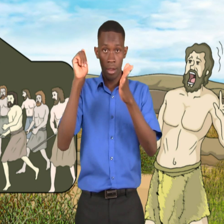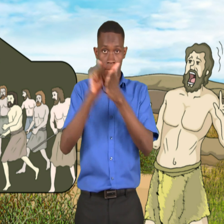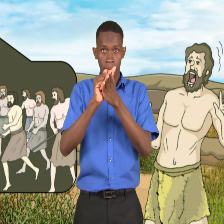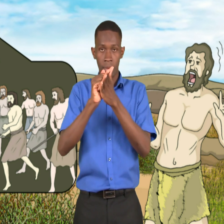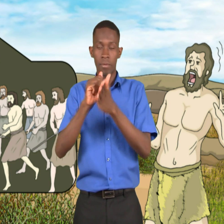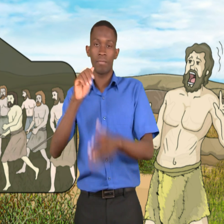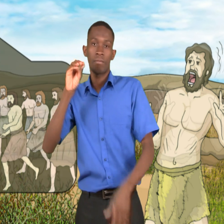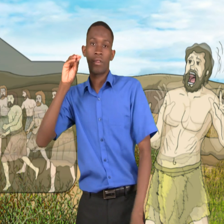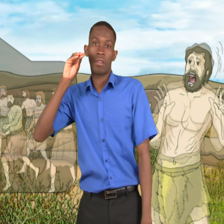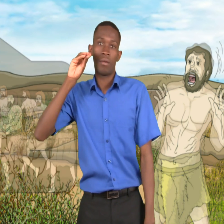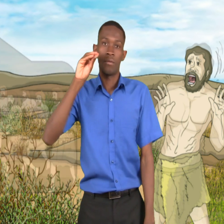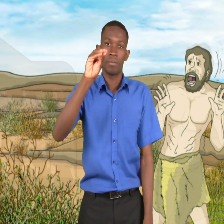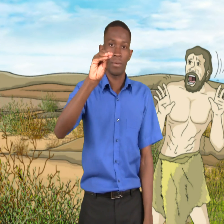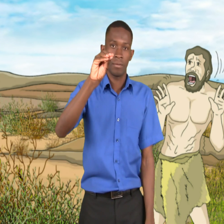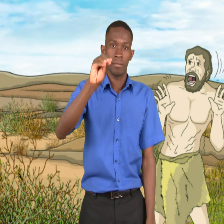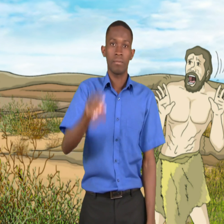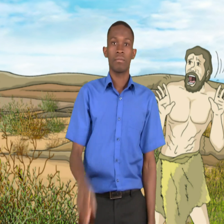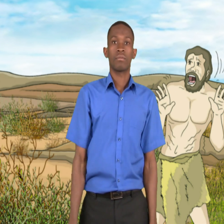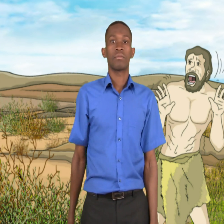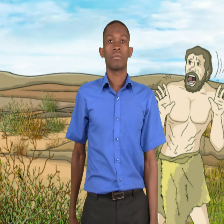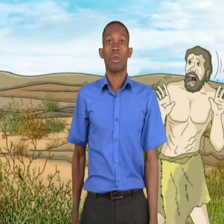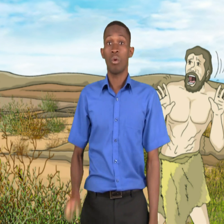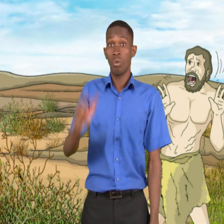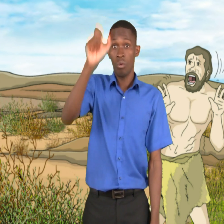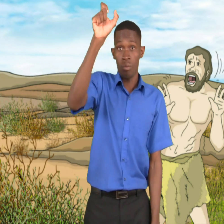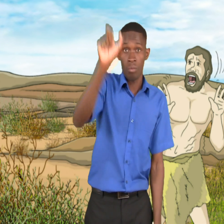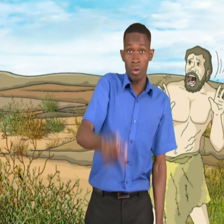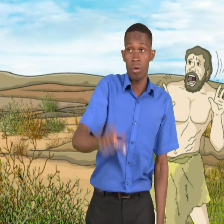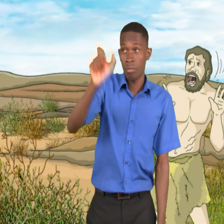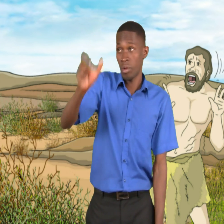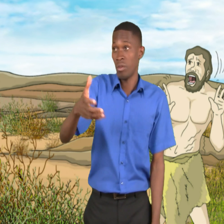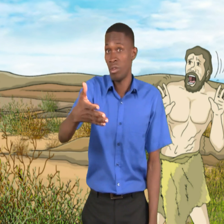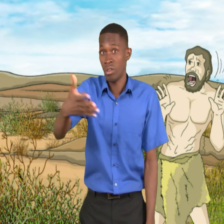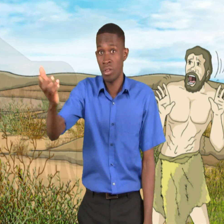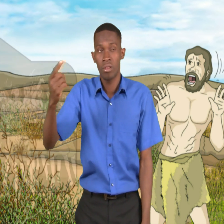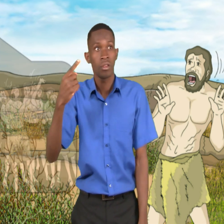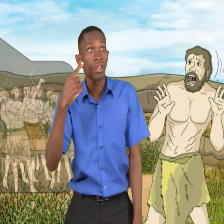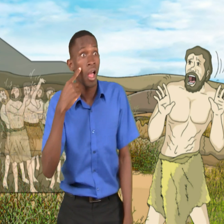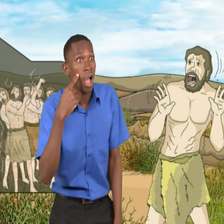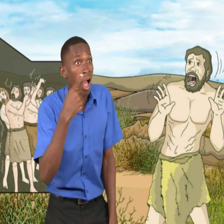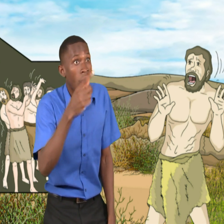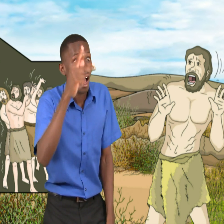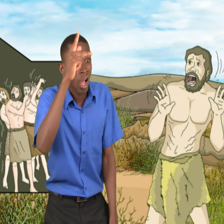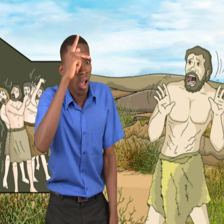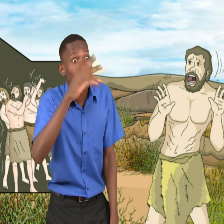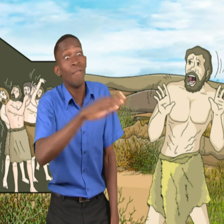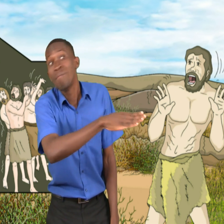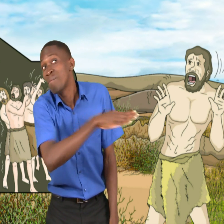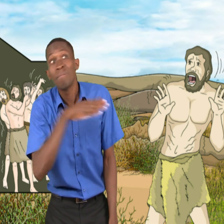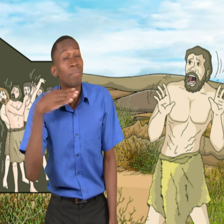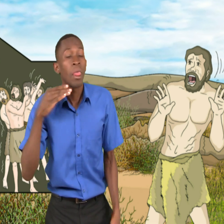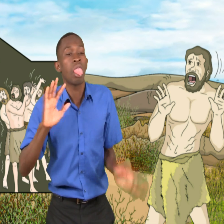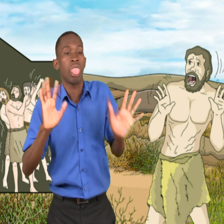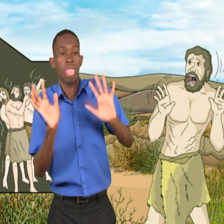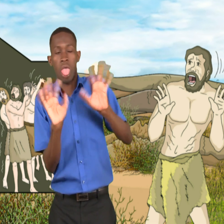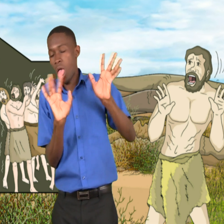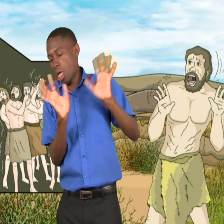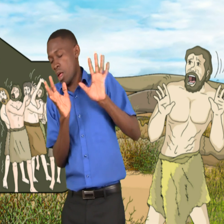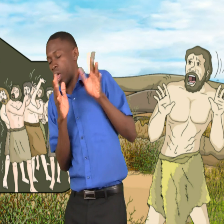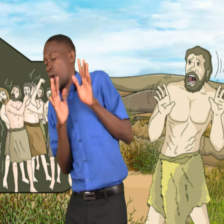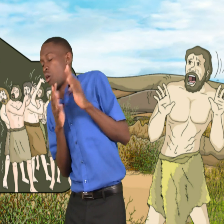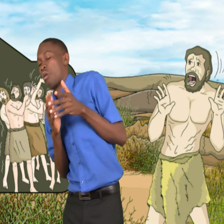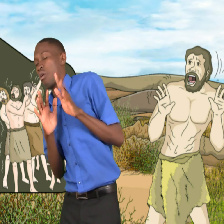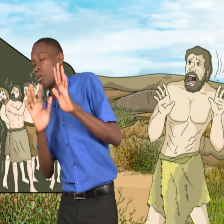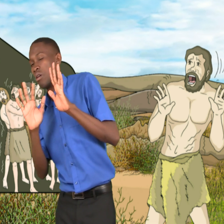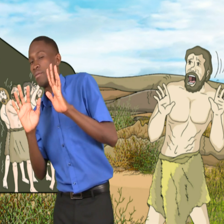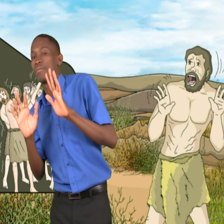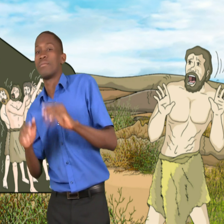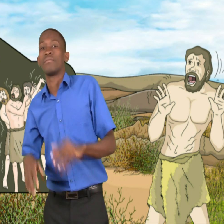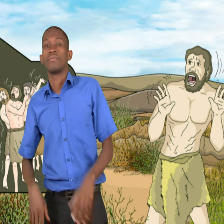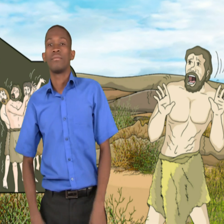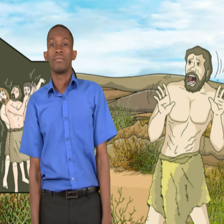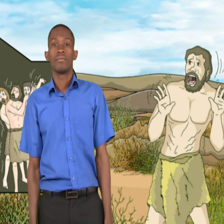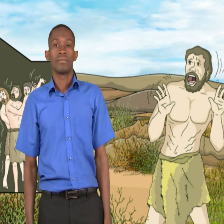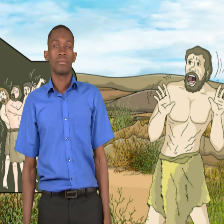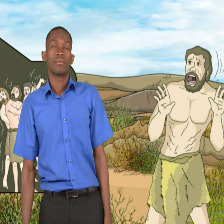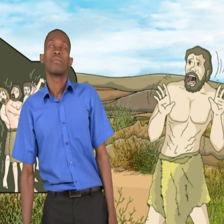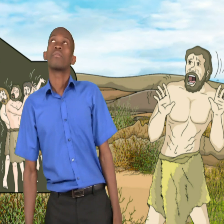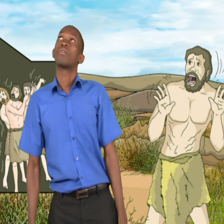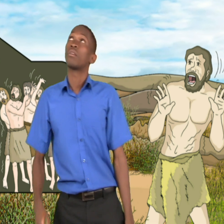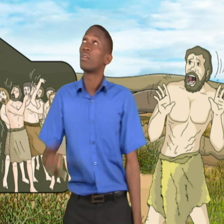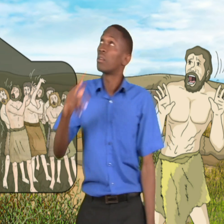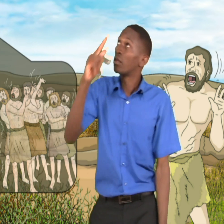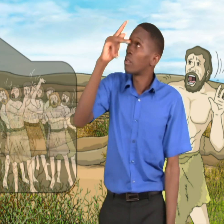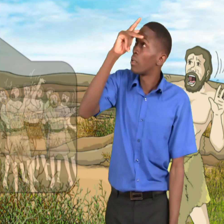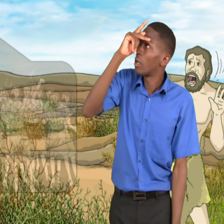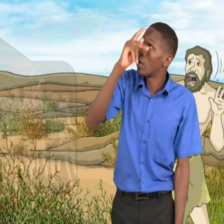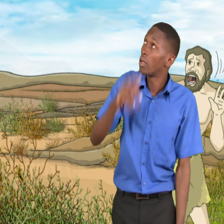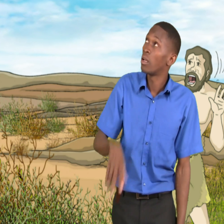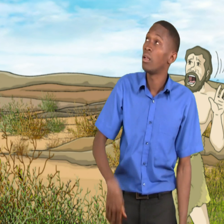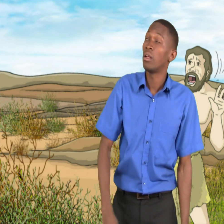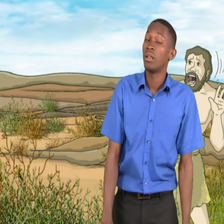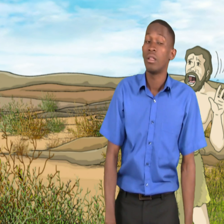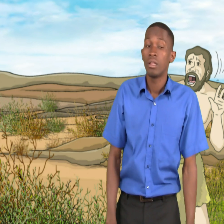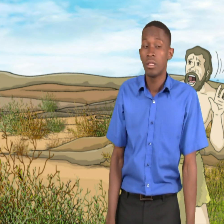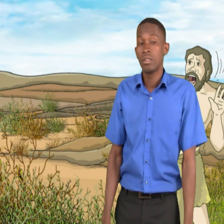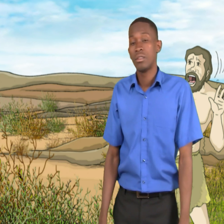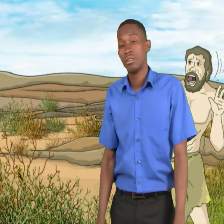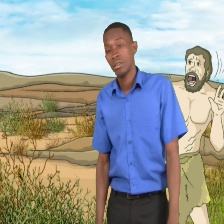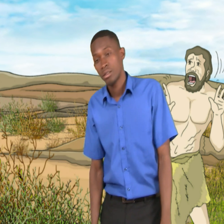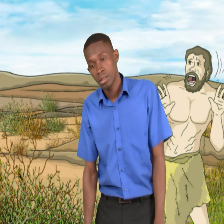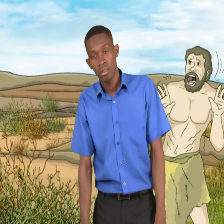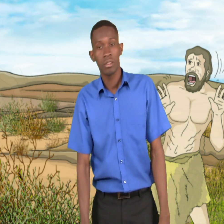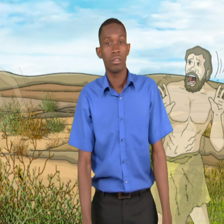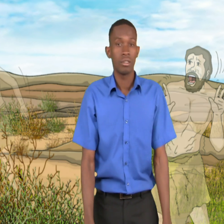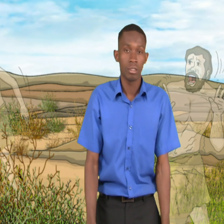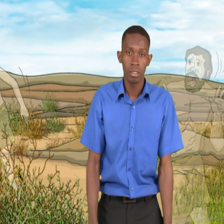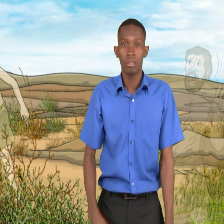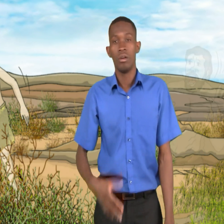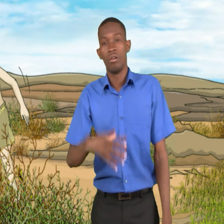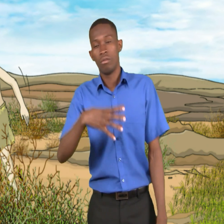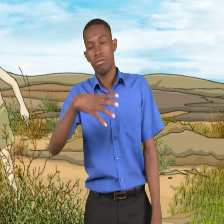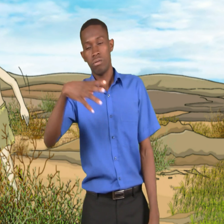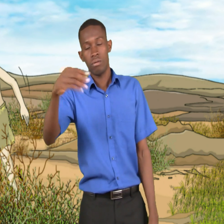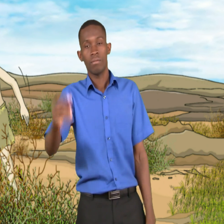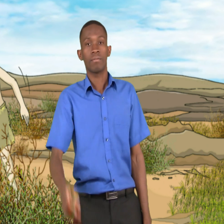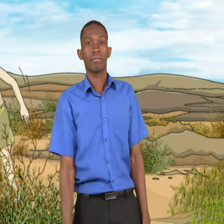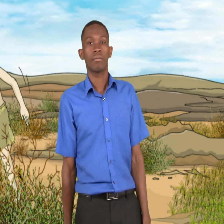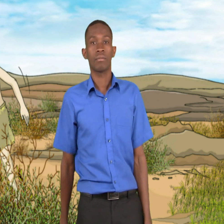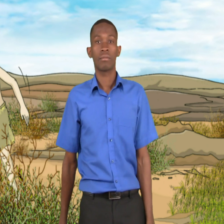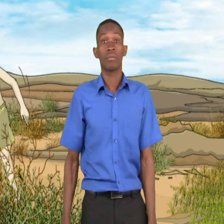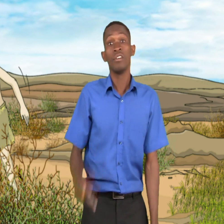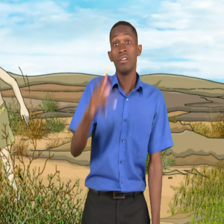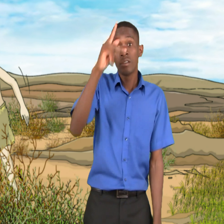And the LORD placed a mark on Cain, so that no one who found him would kill him.